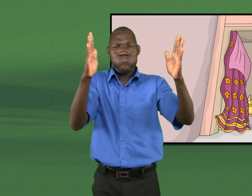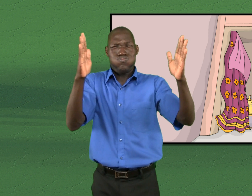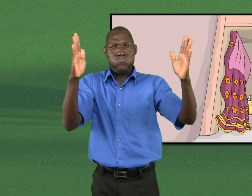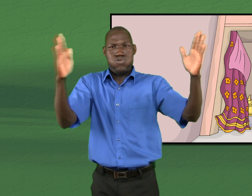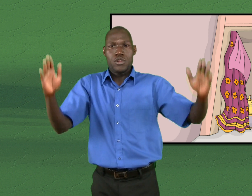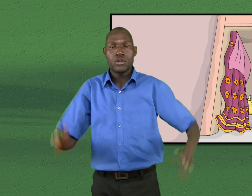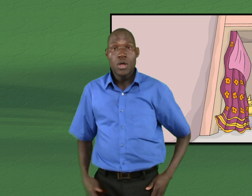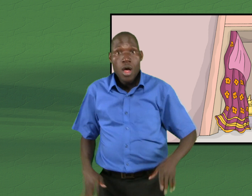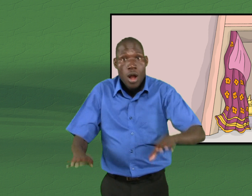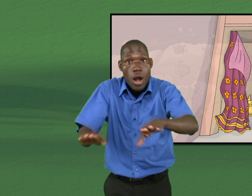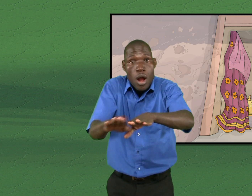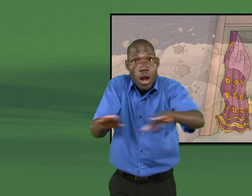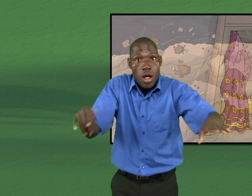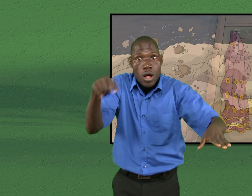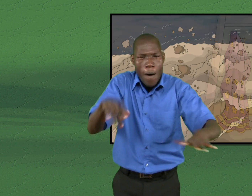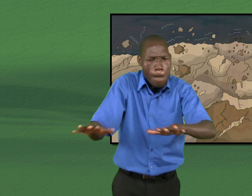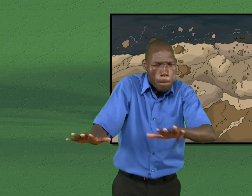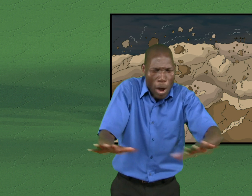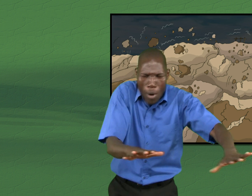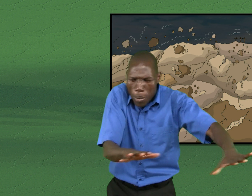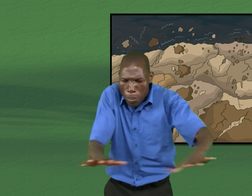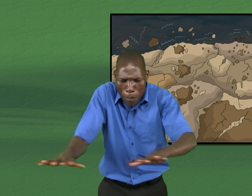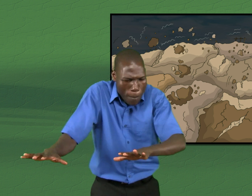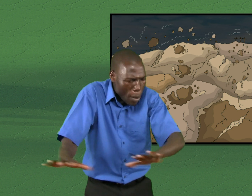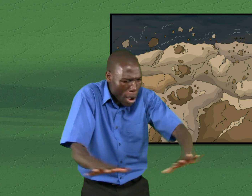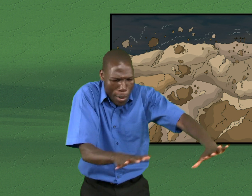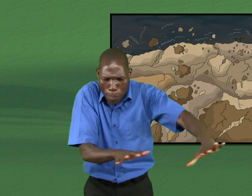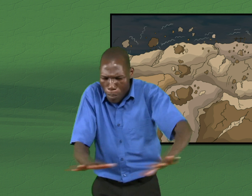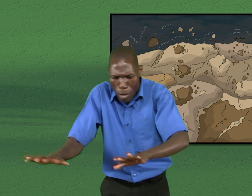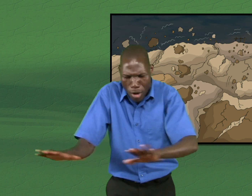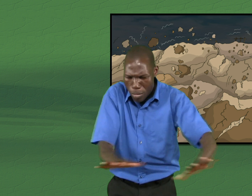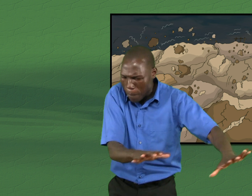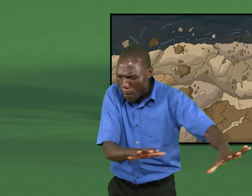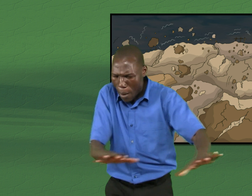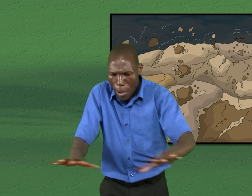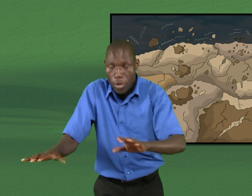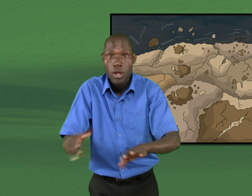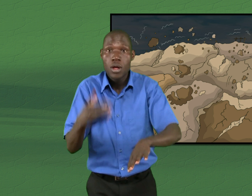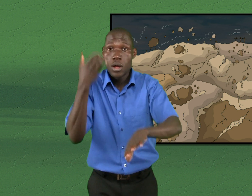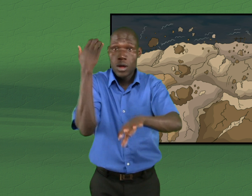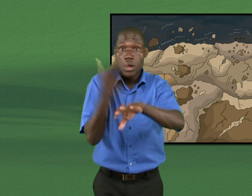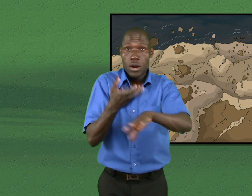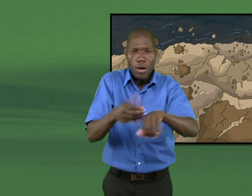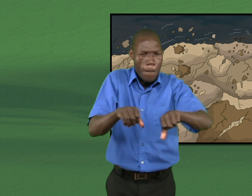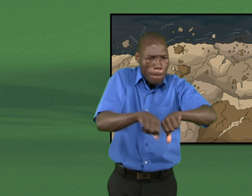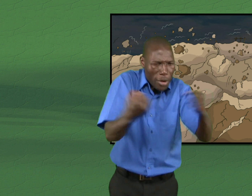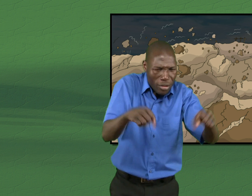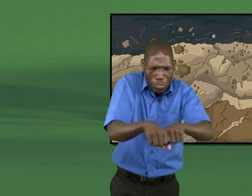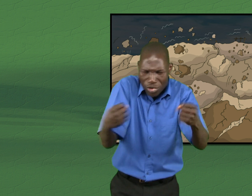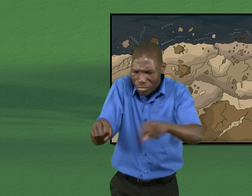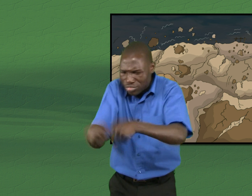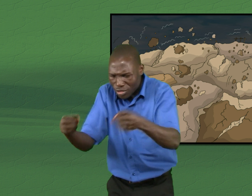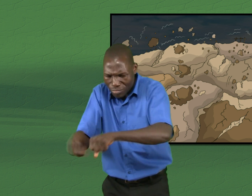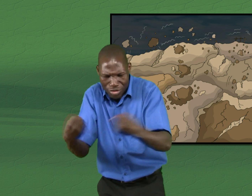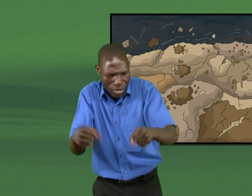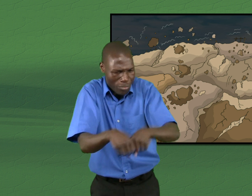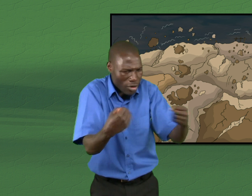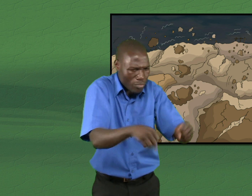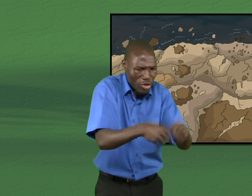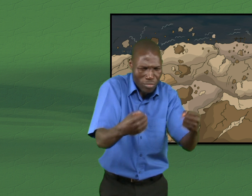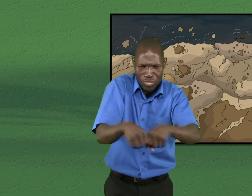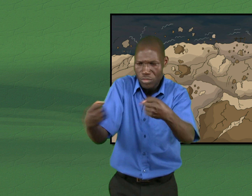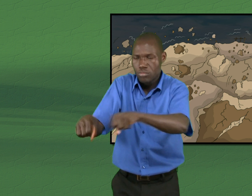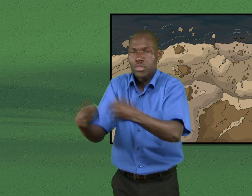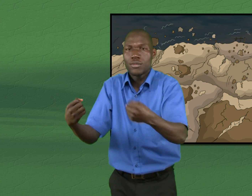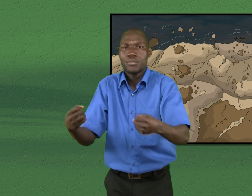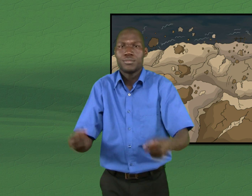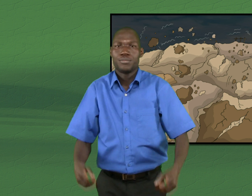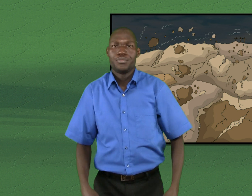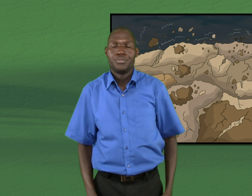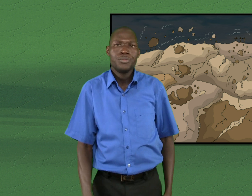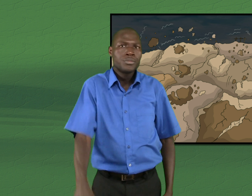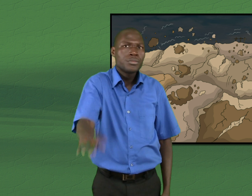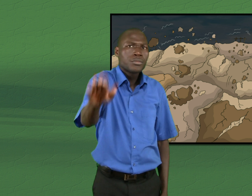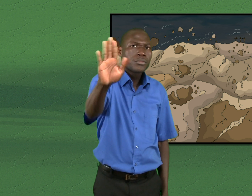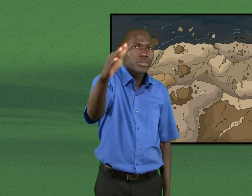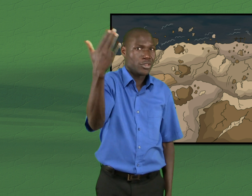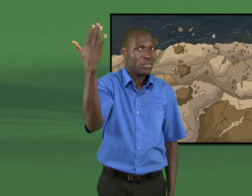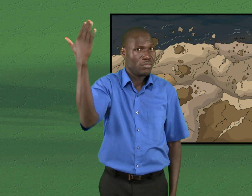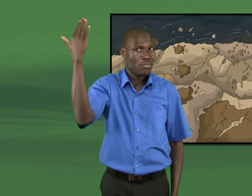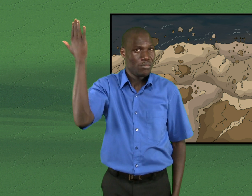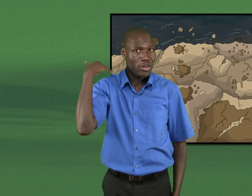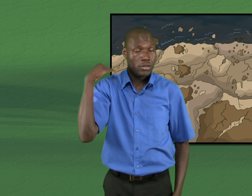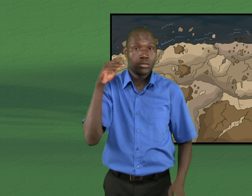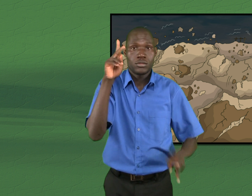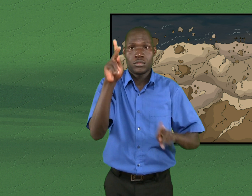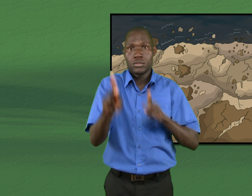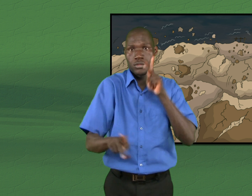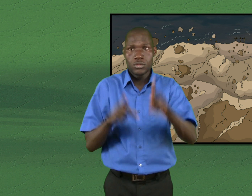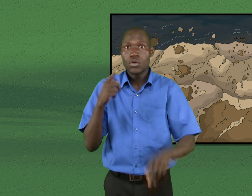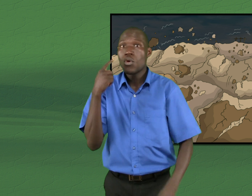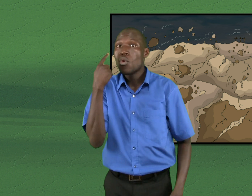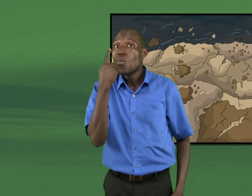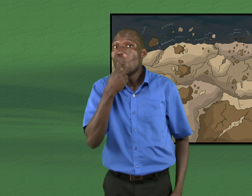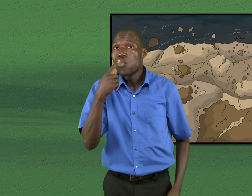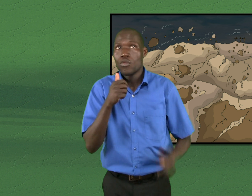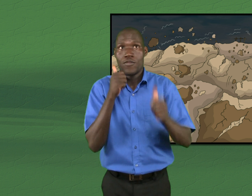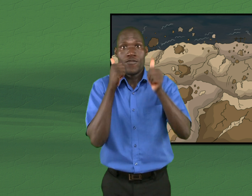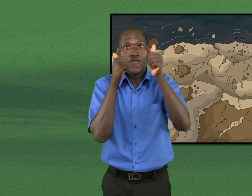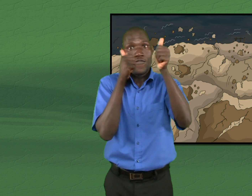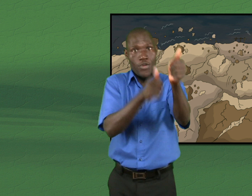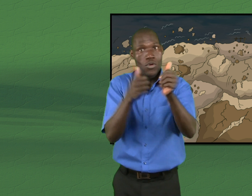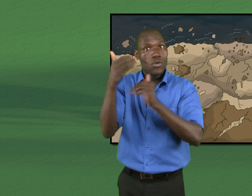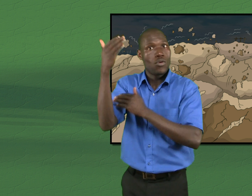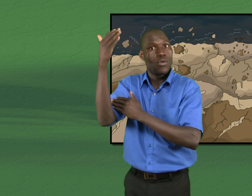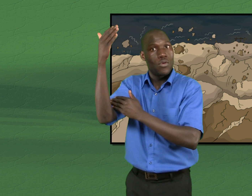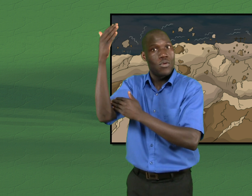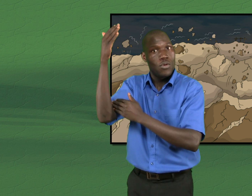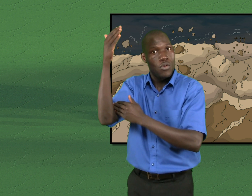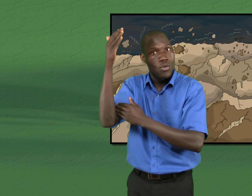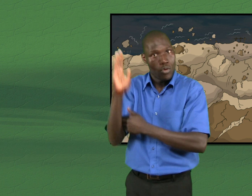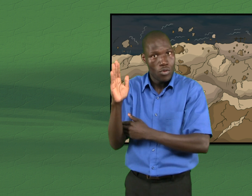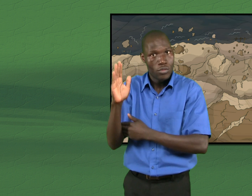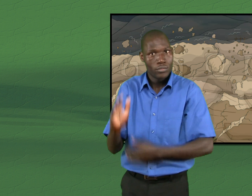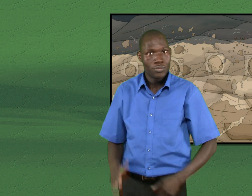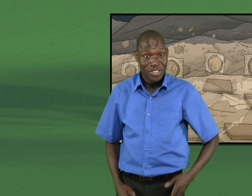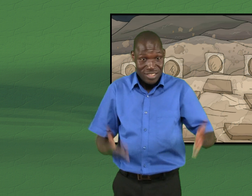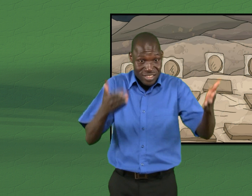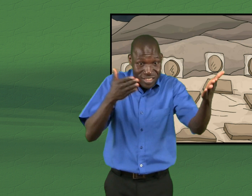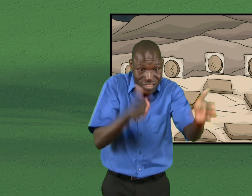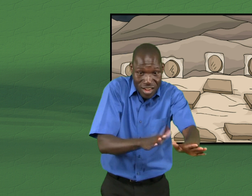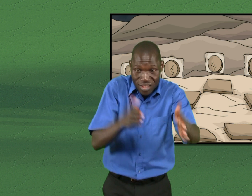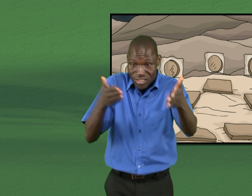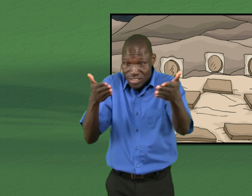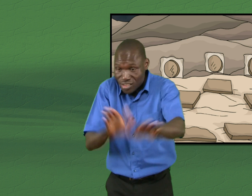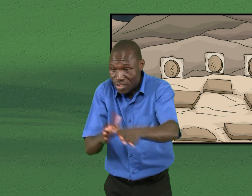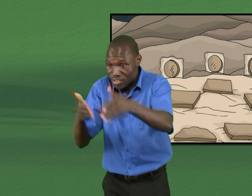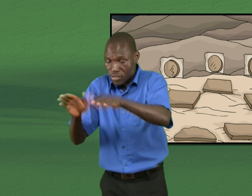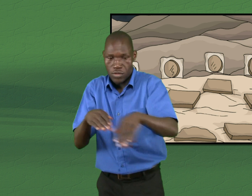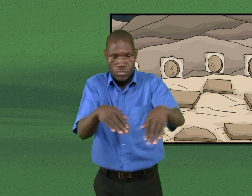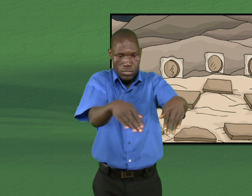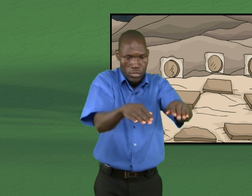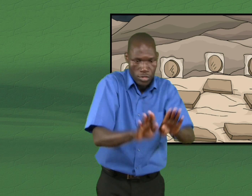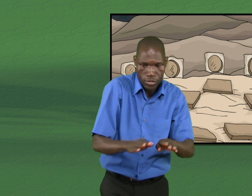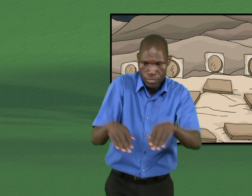The earth quaked and the rocks were split.